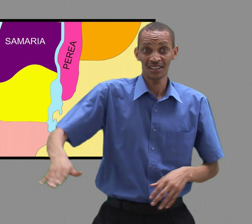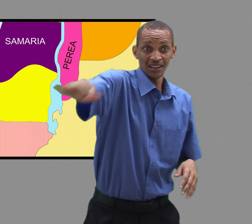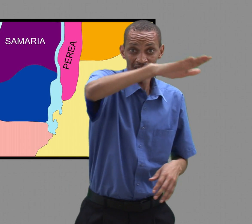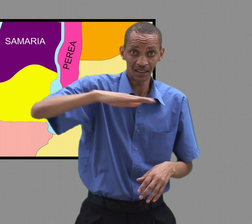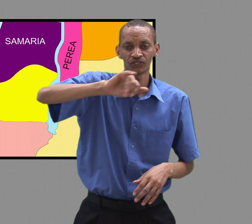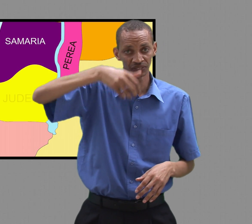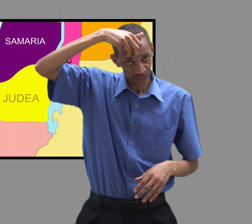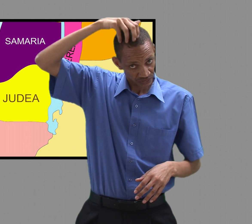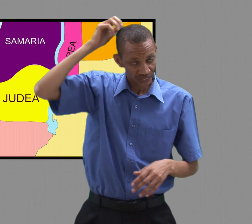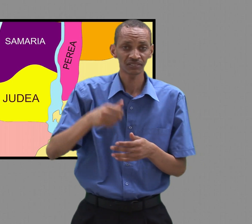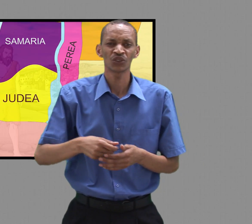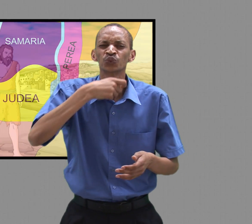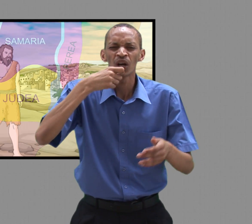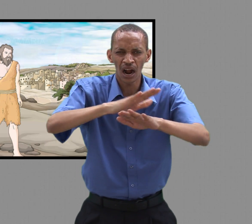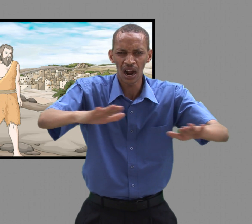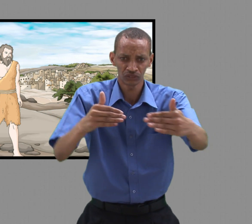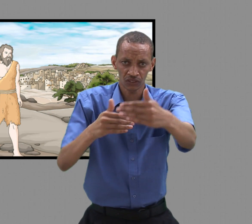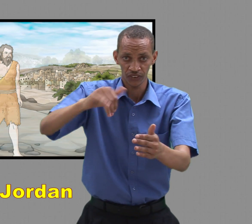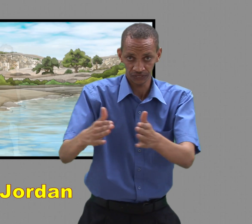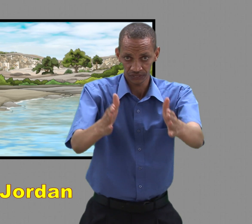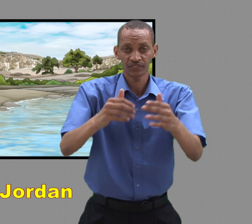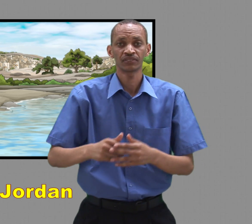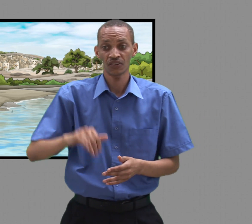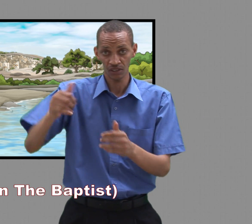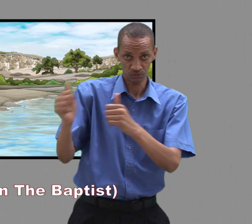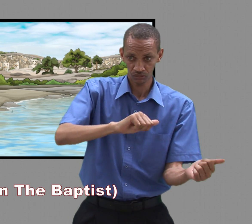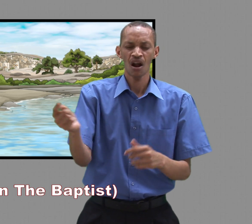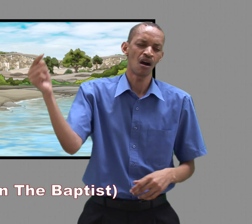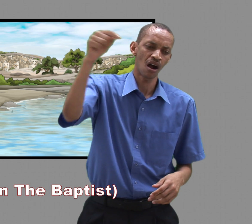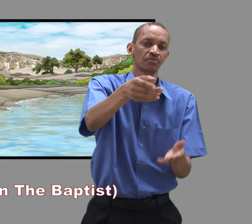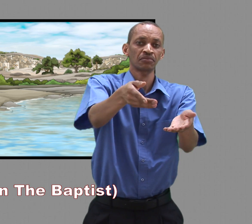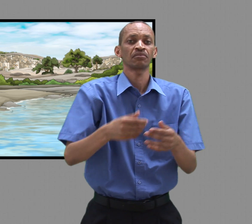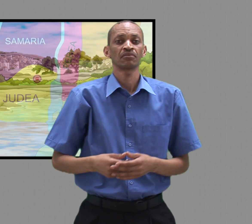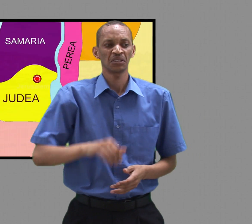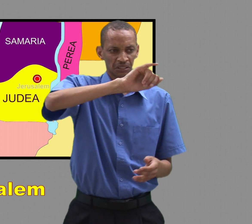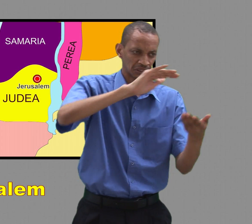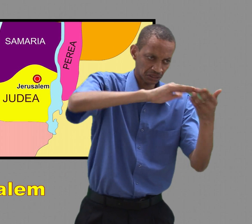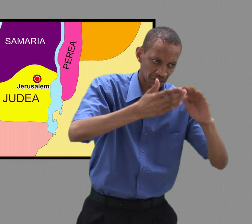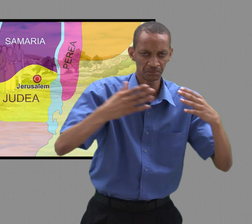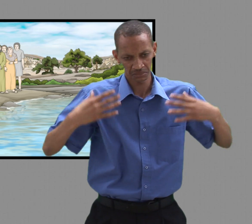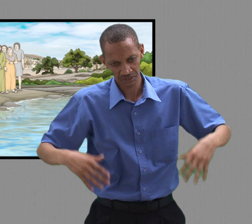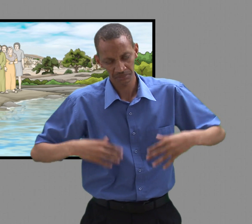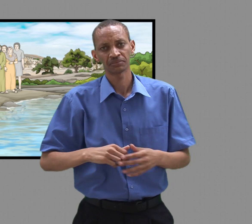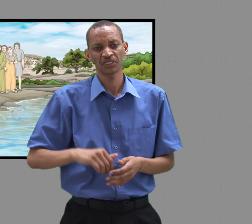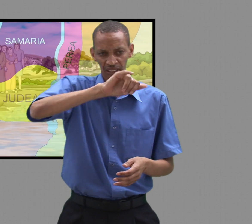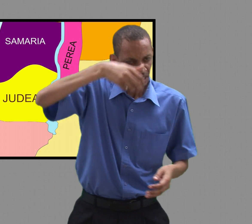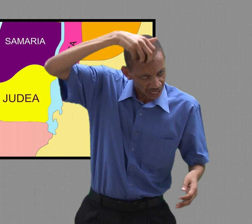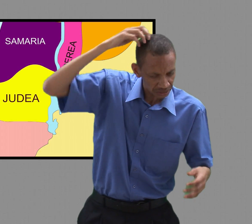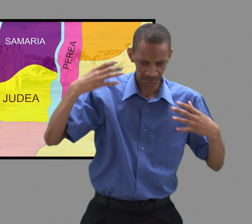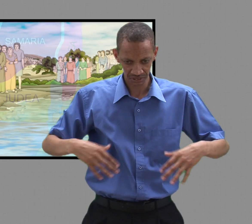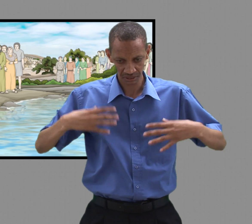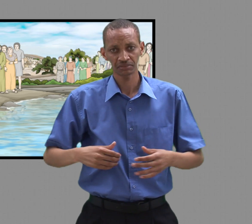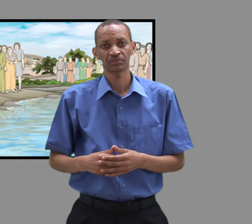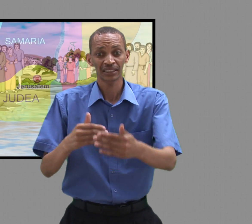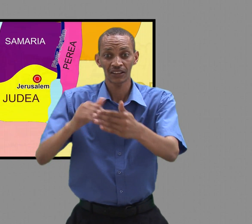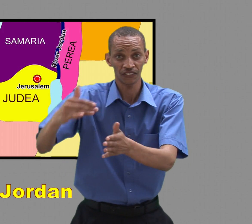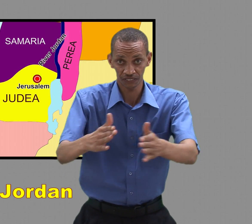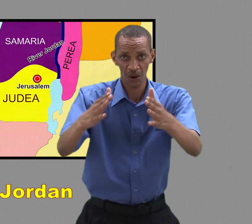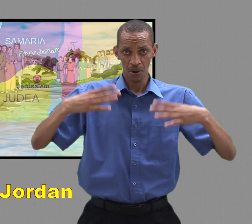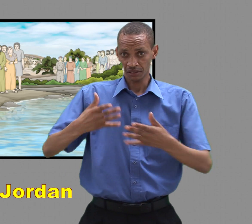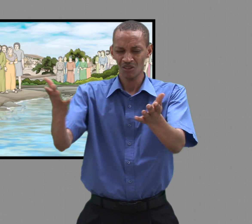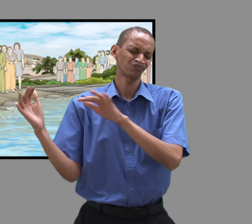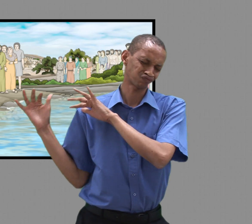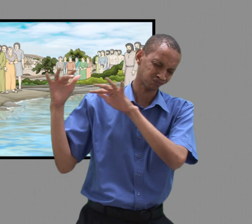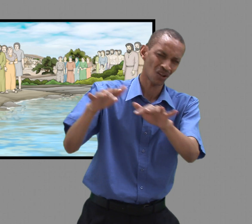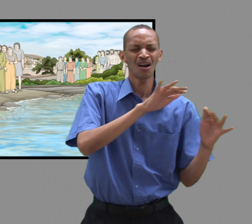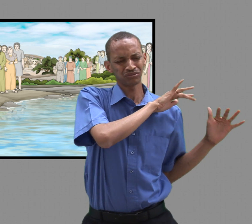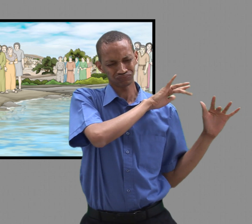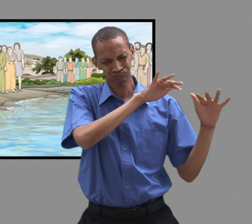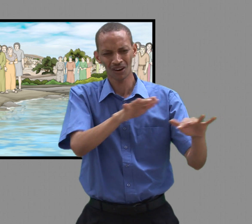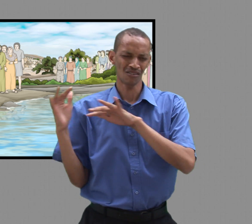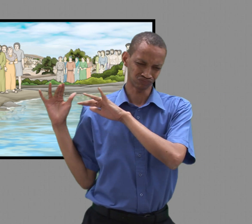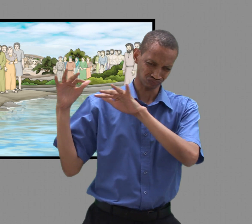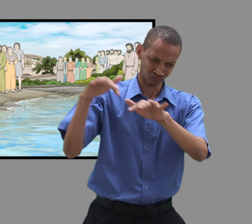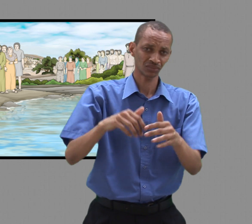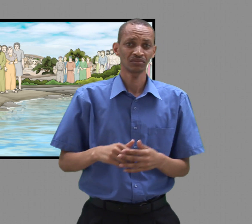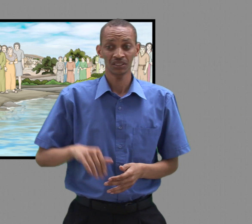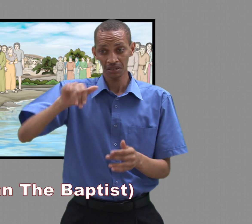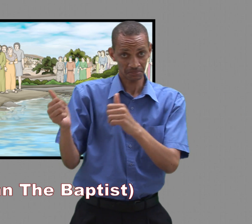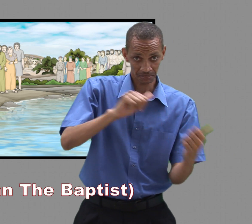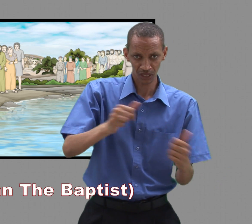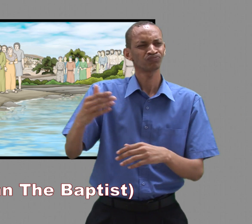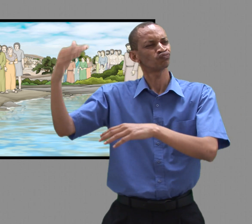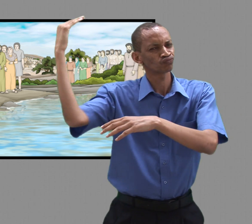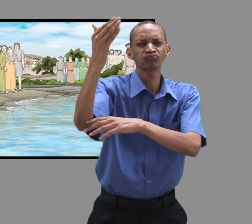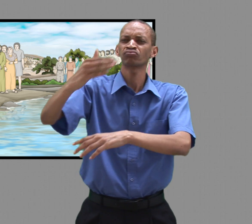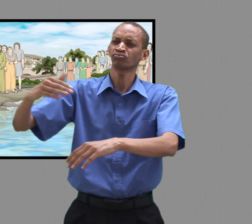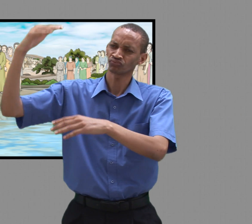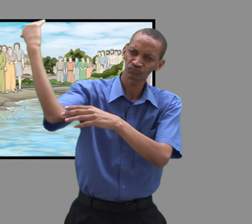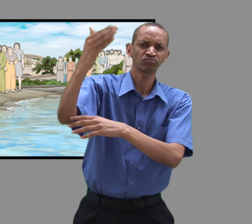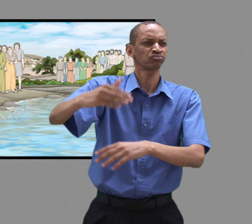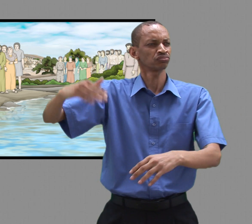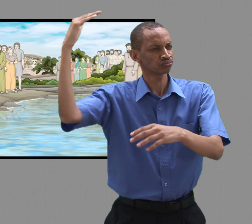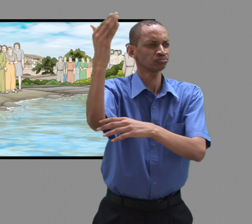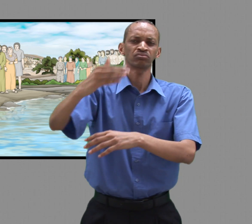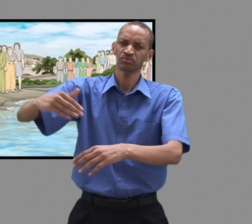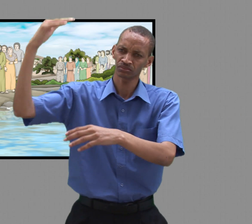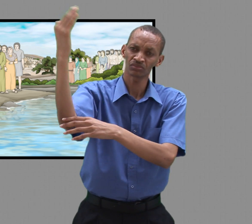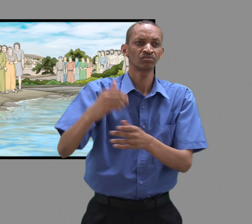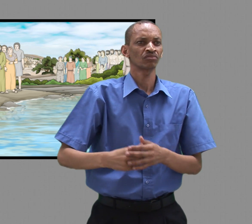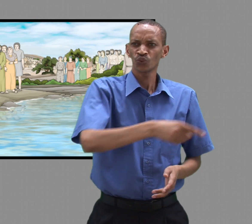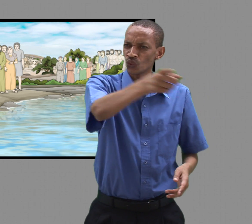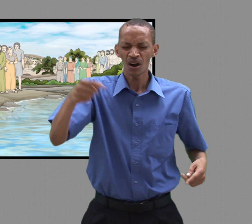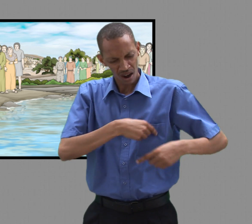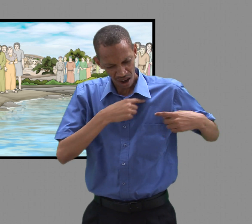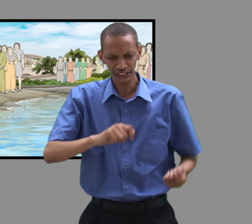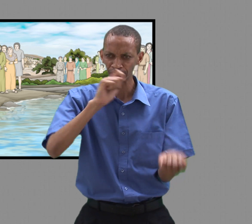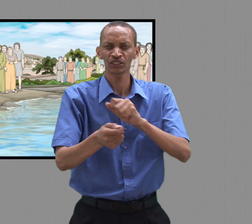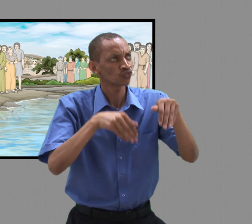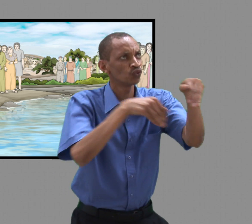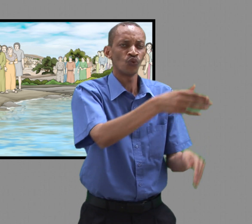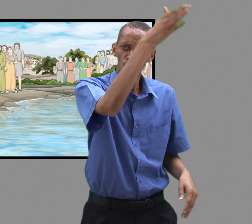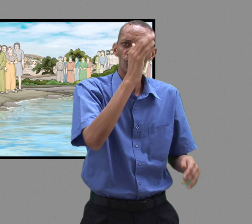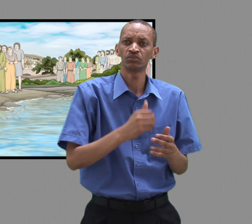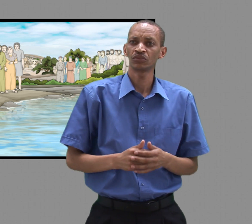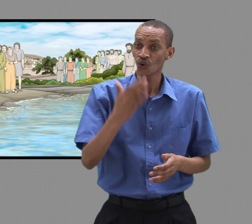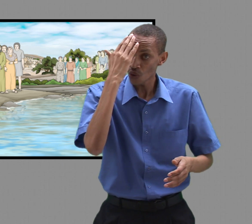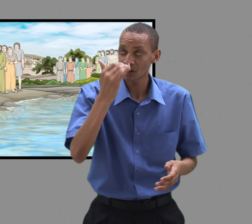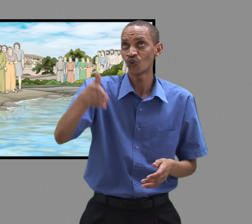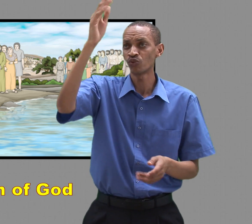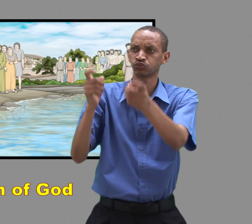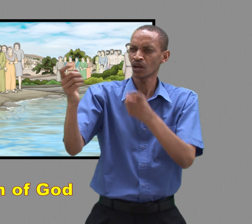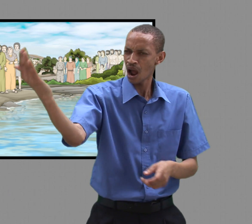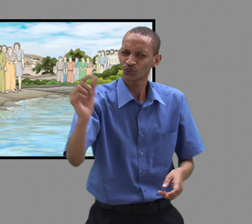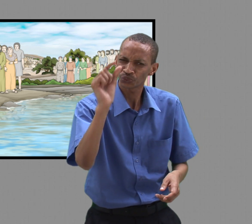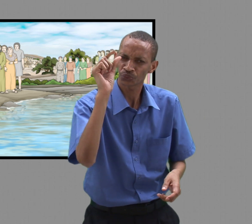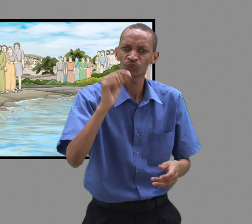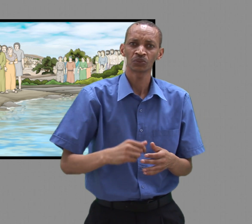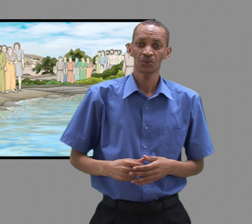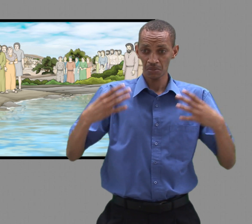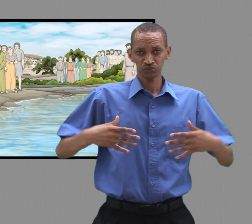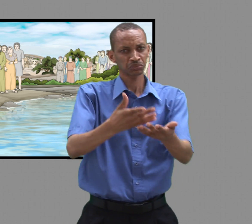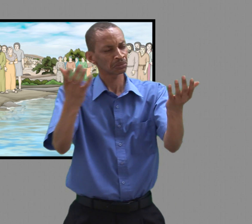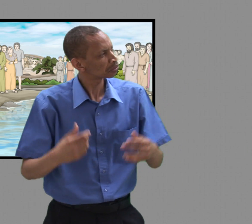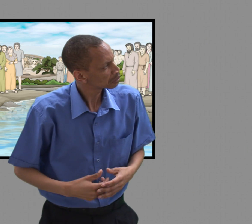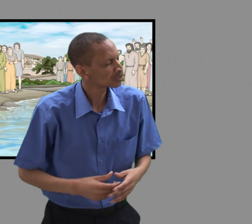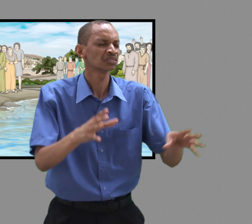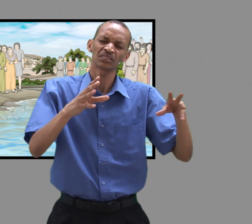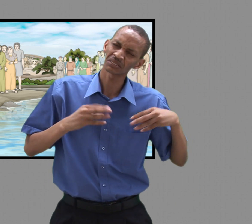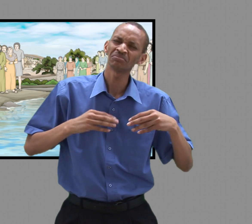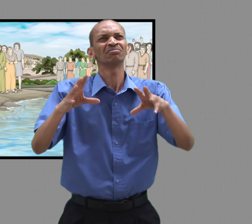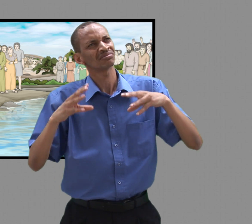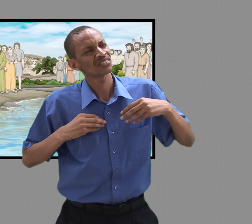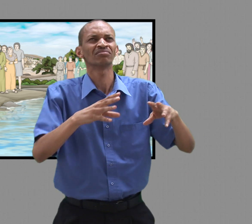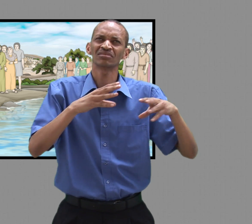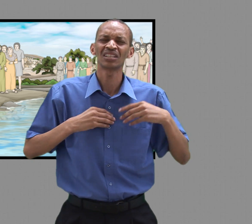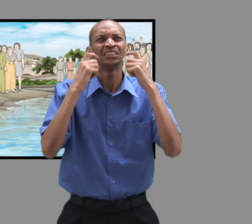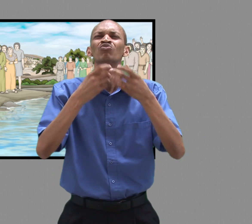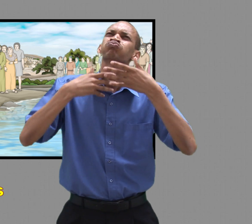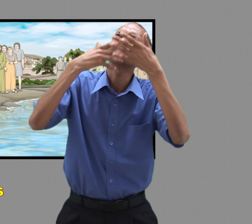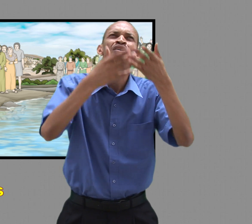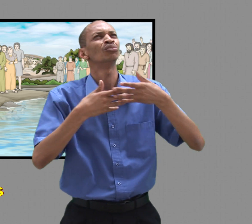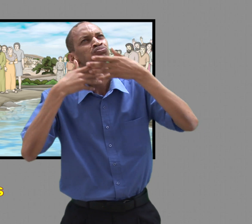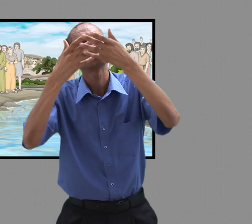People went out to him from Jerusalem and all Judea and the whole region around the Jordan.